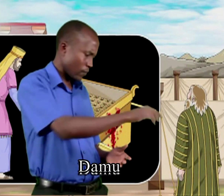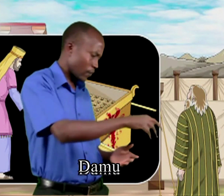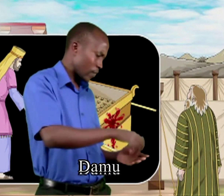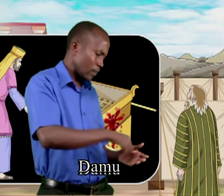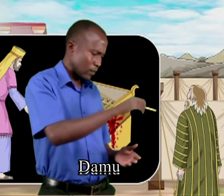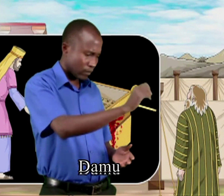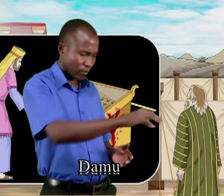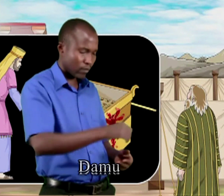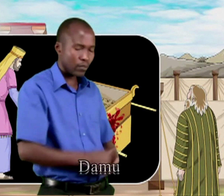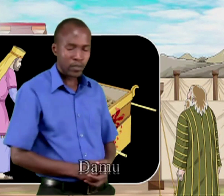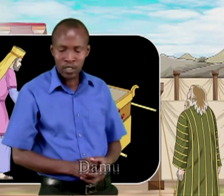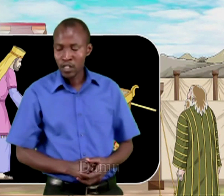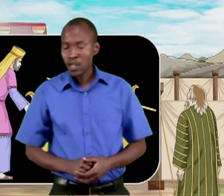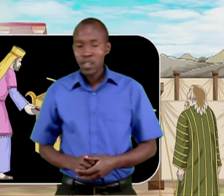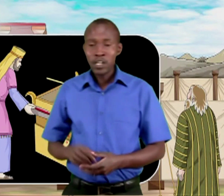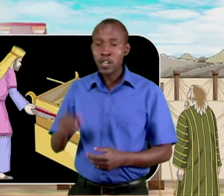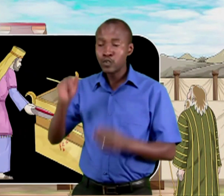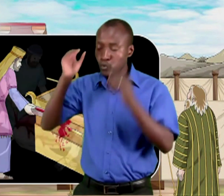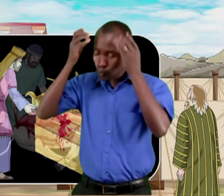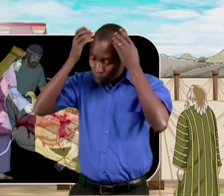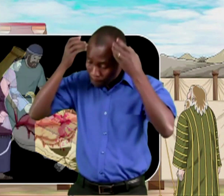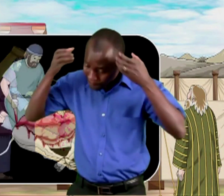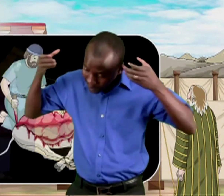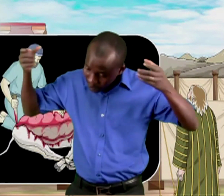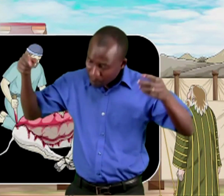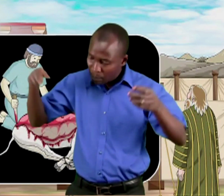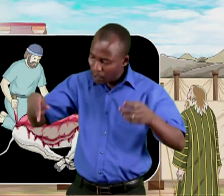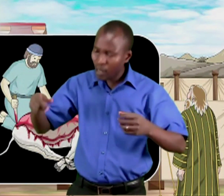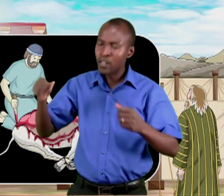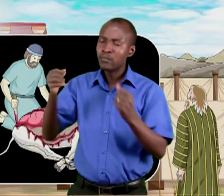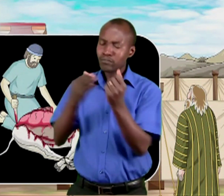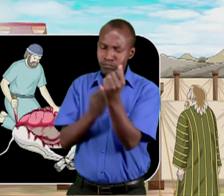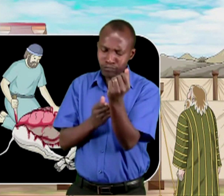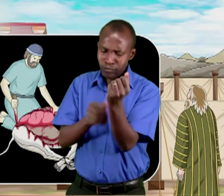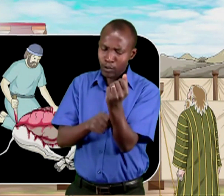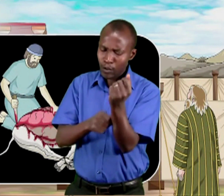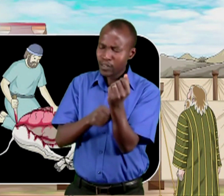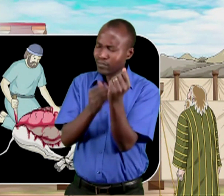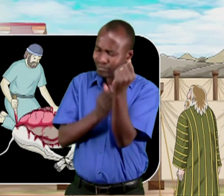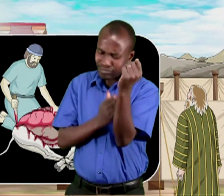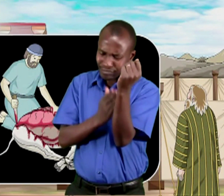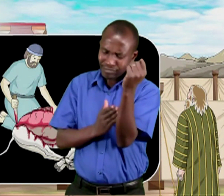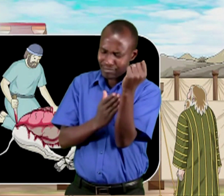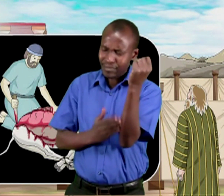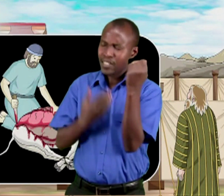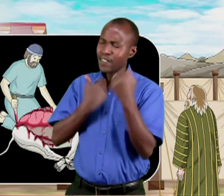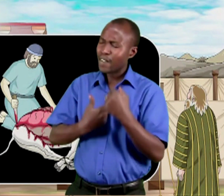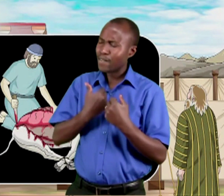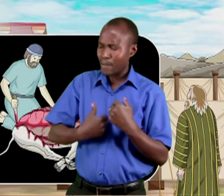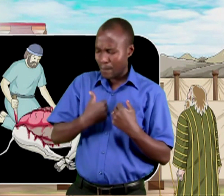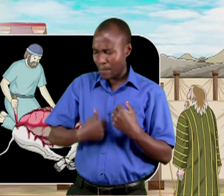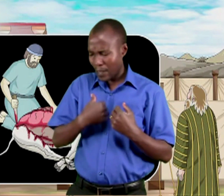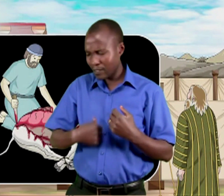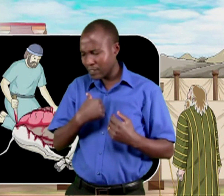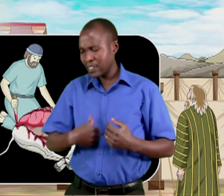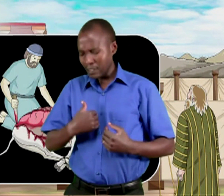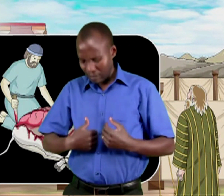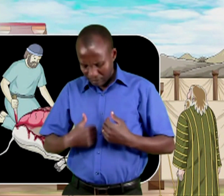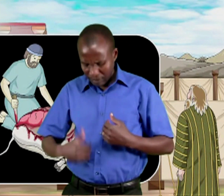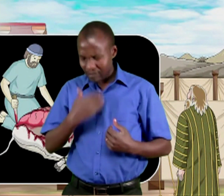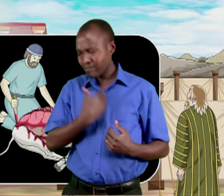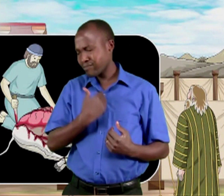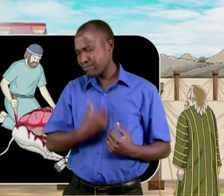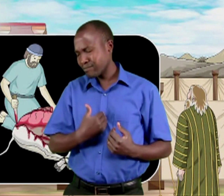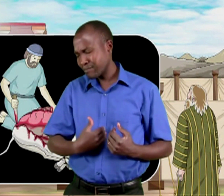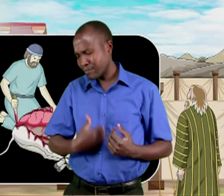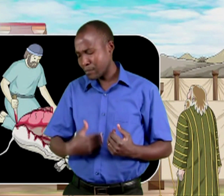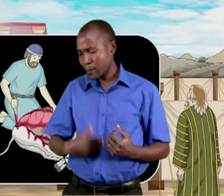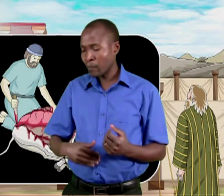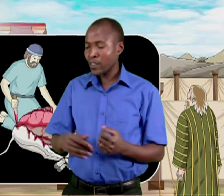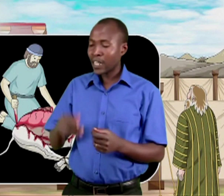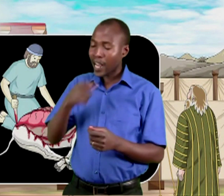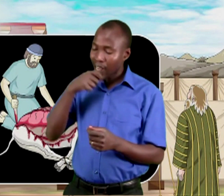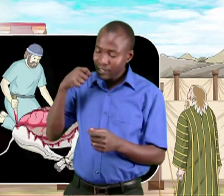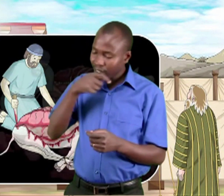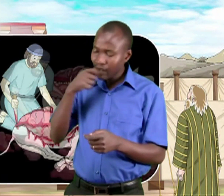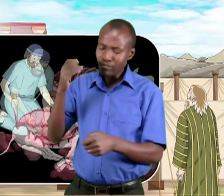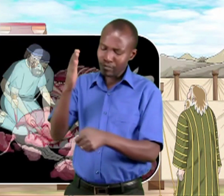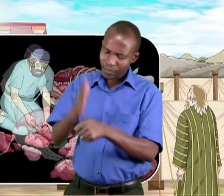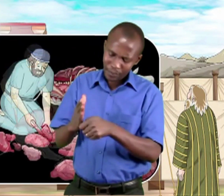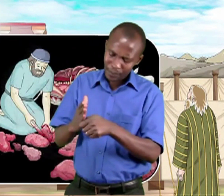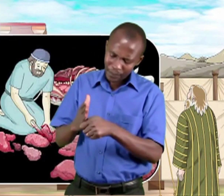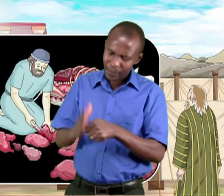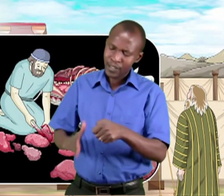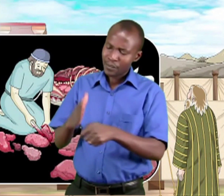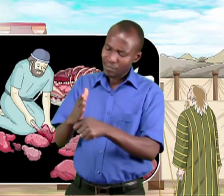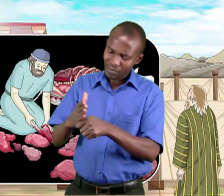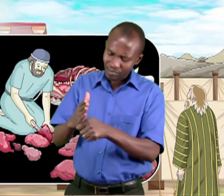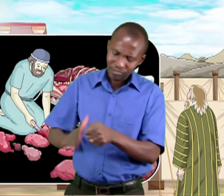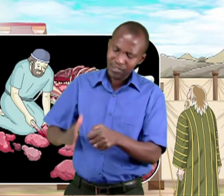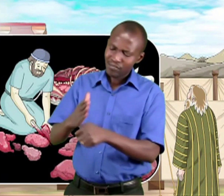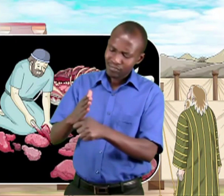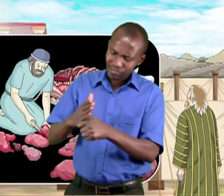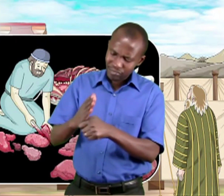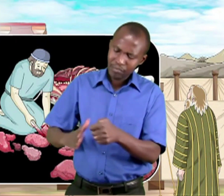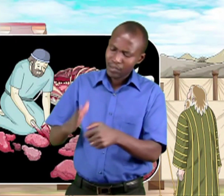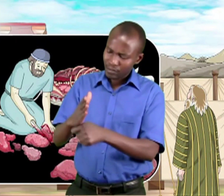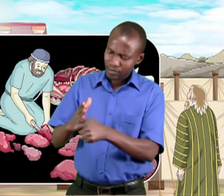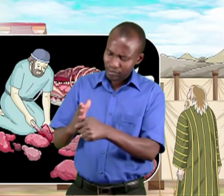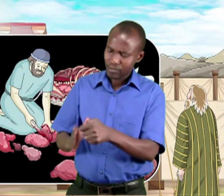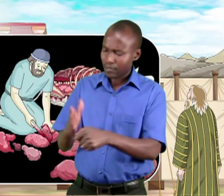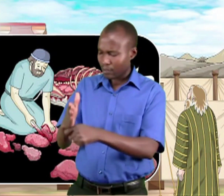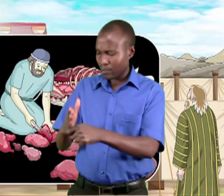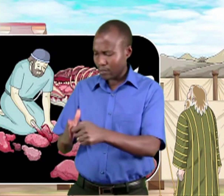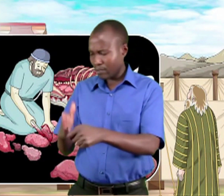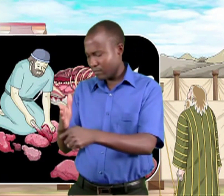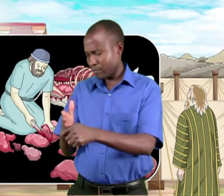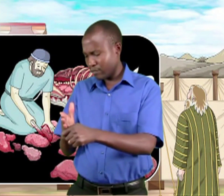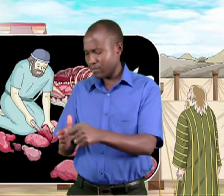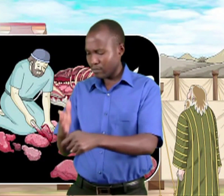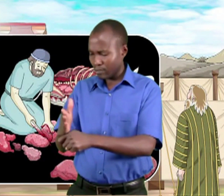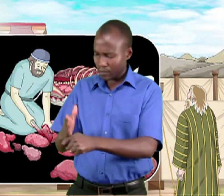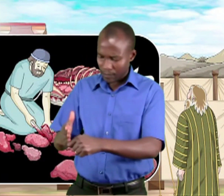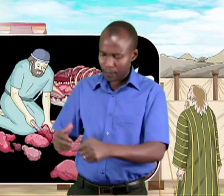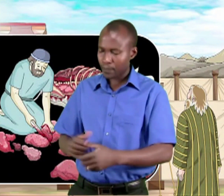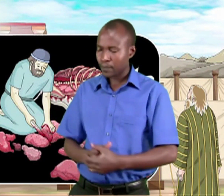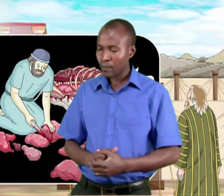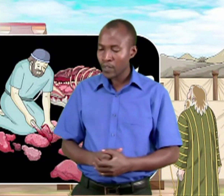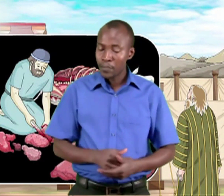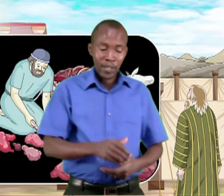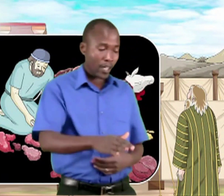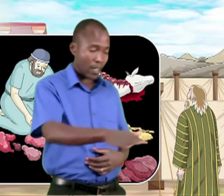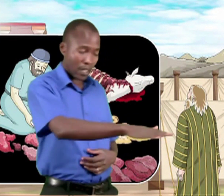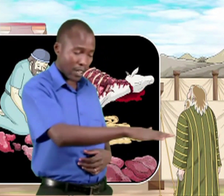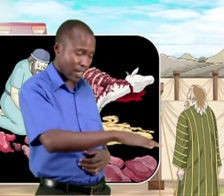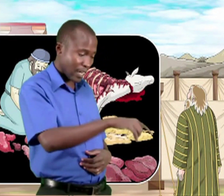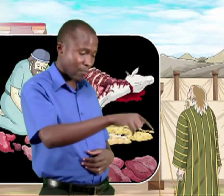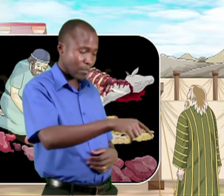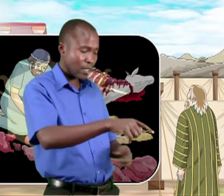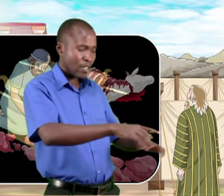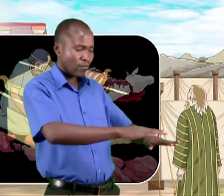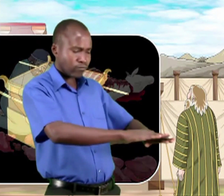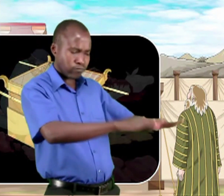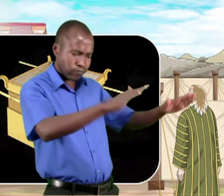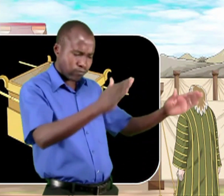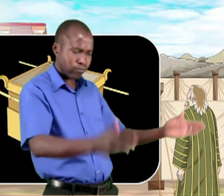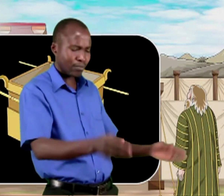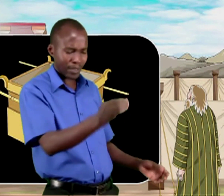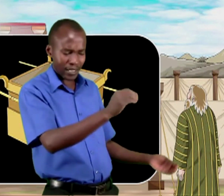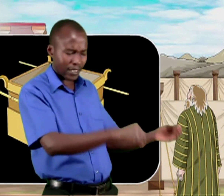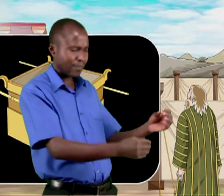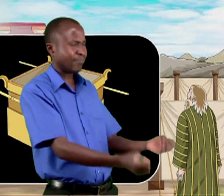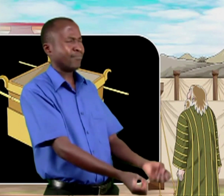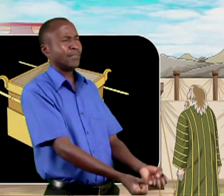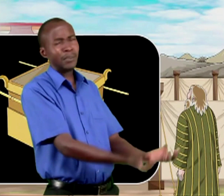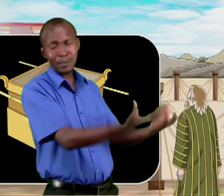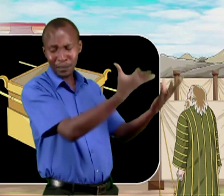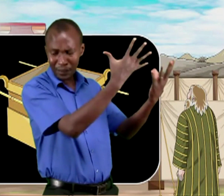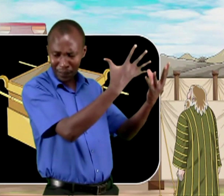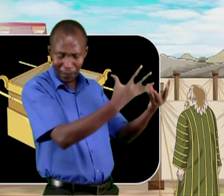Next, he is to skin the burnt offering and cut it into pieces.